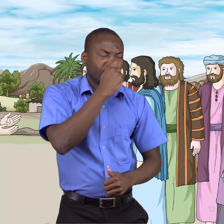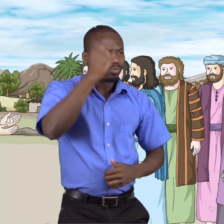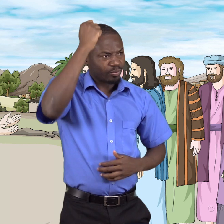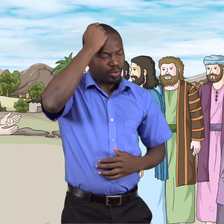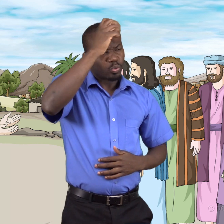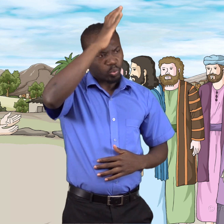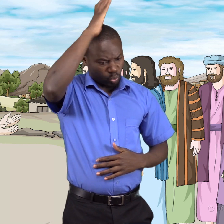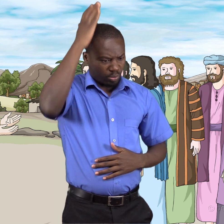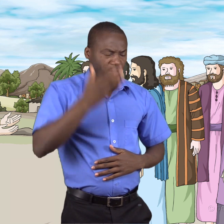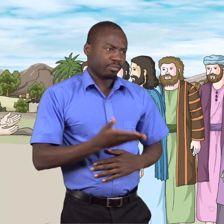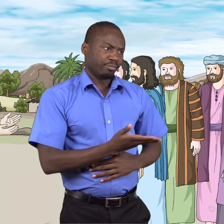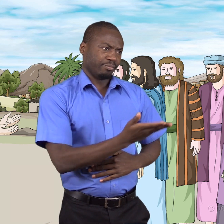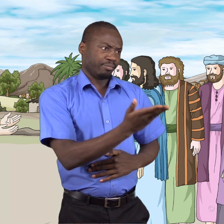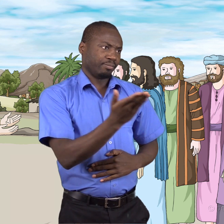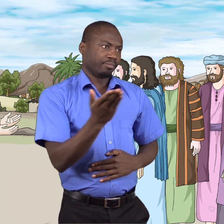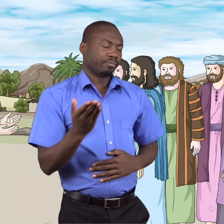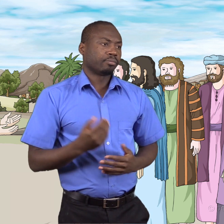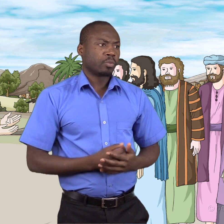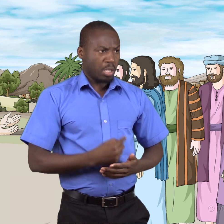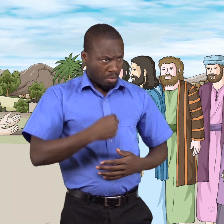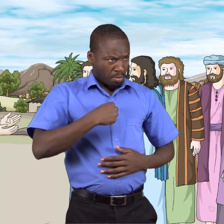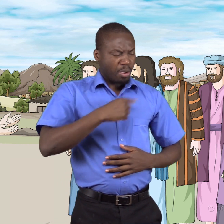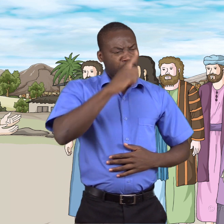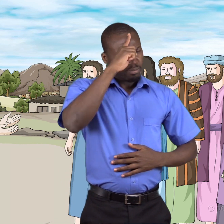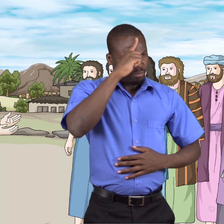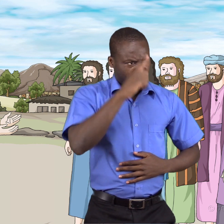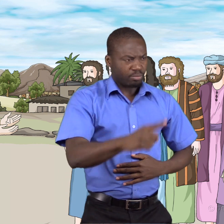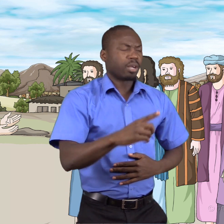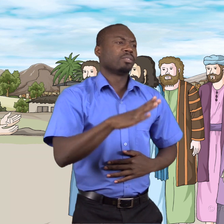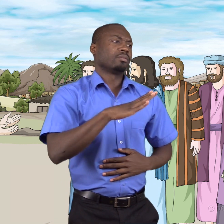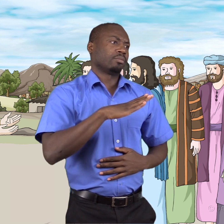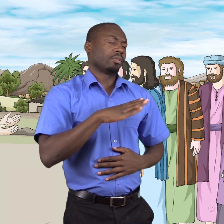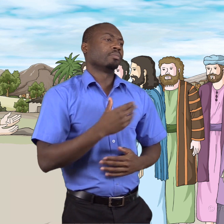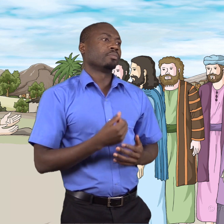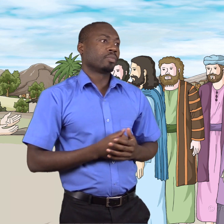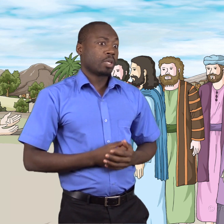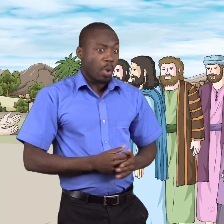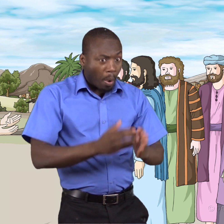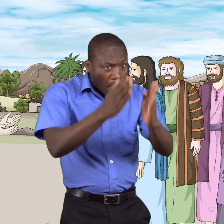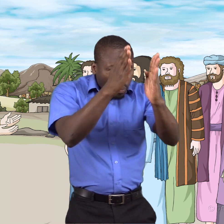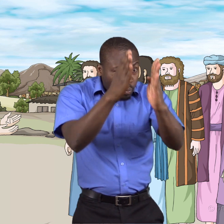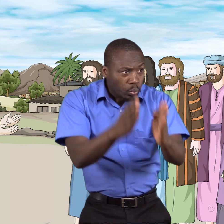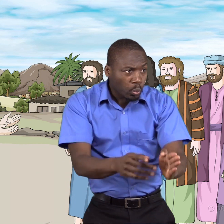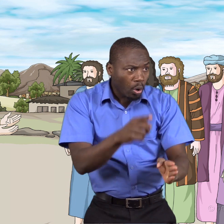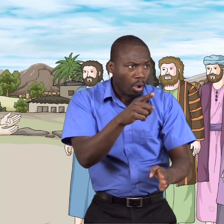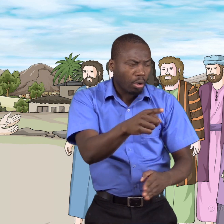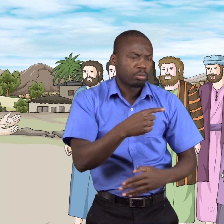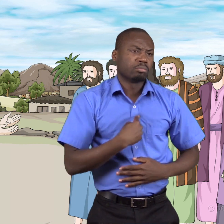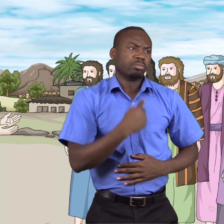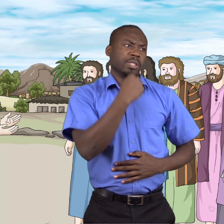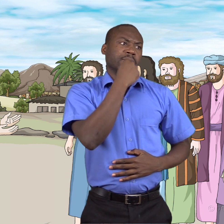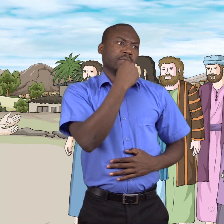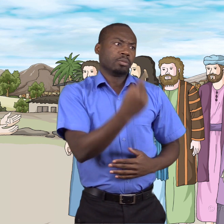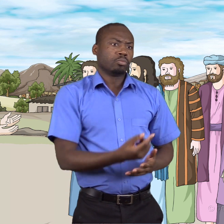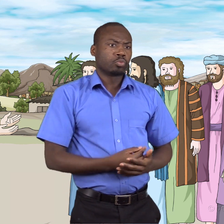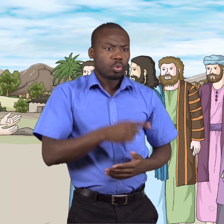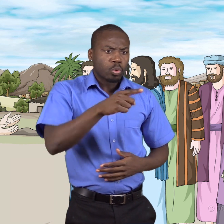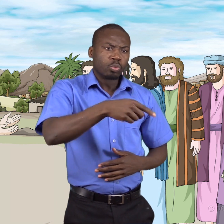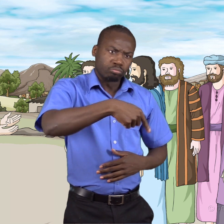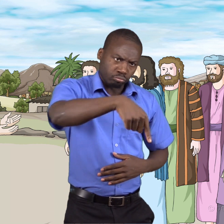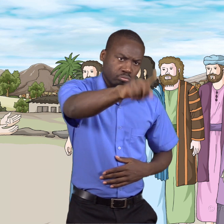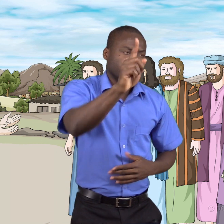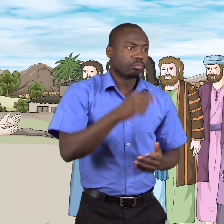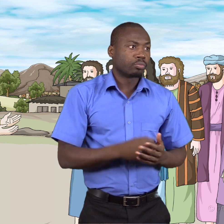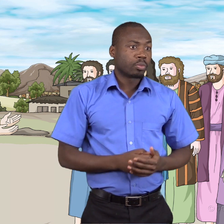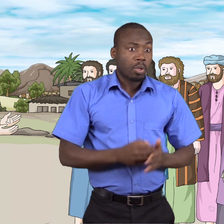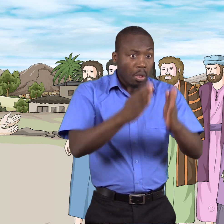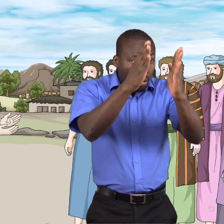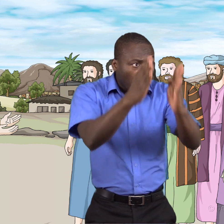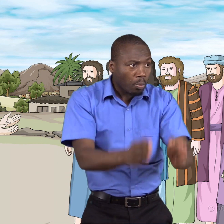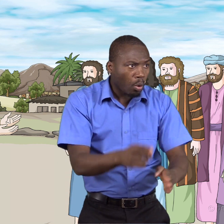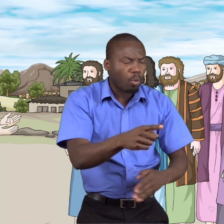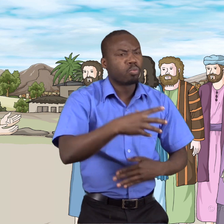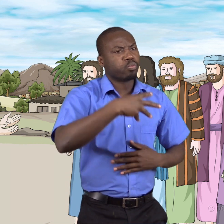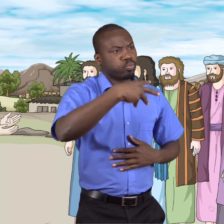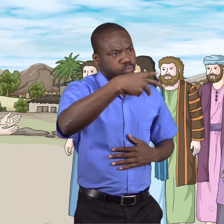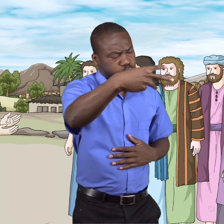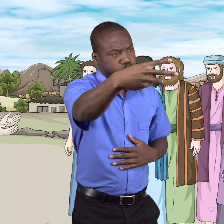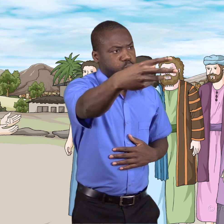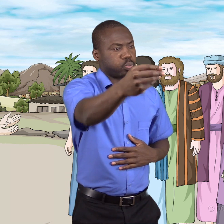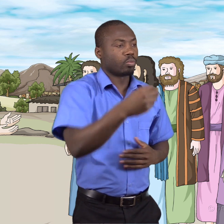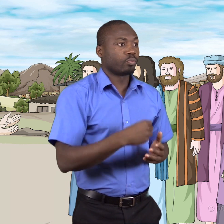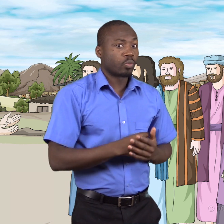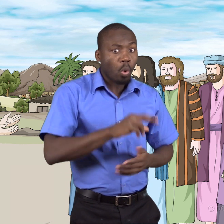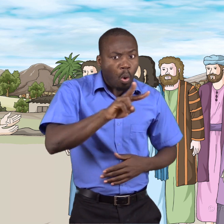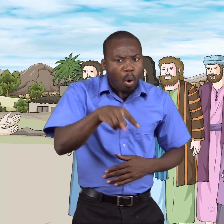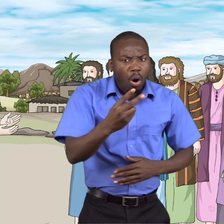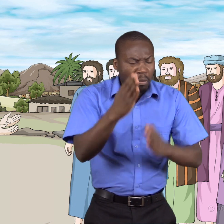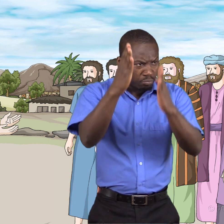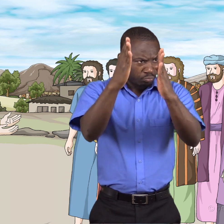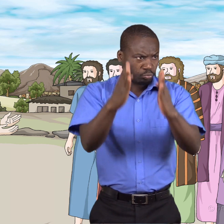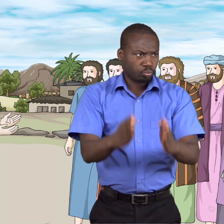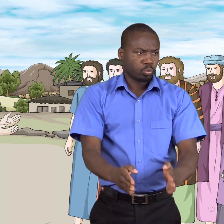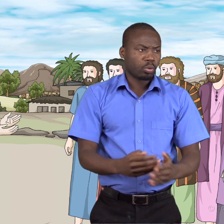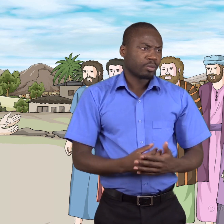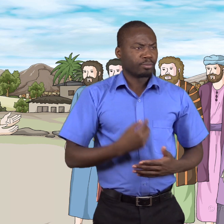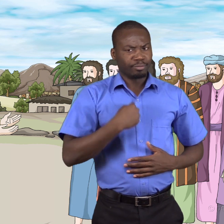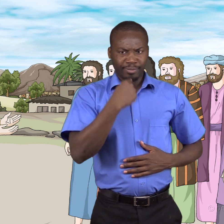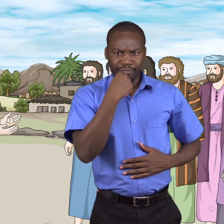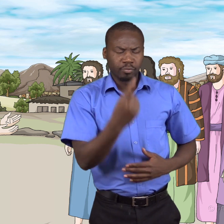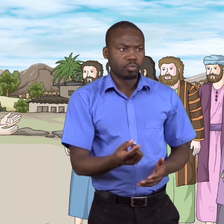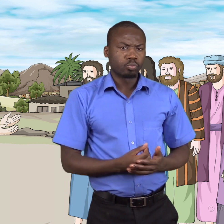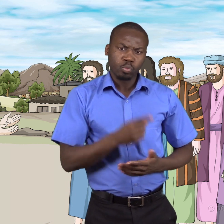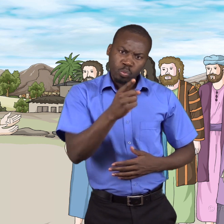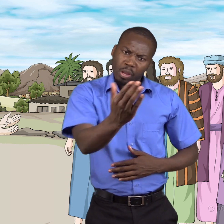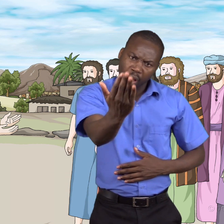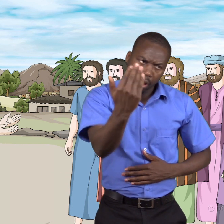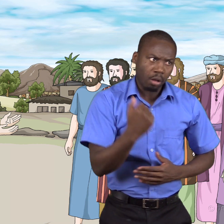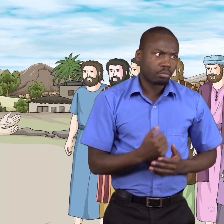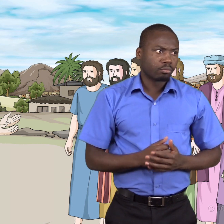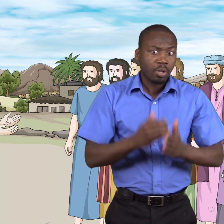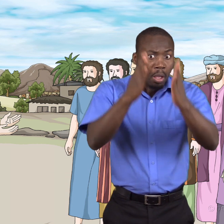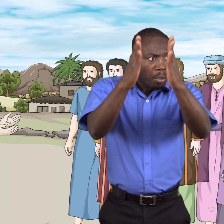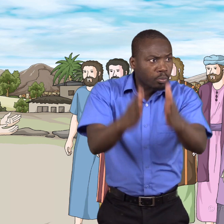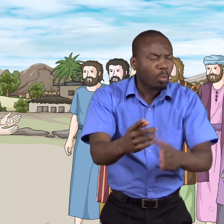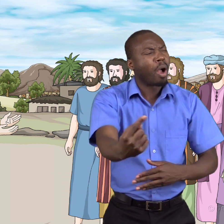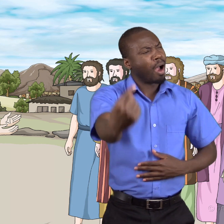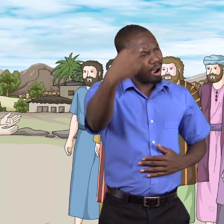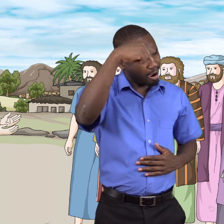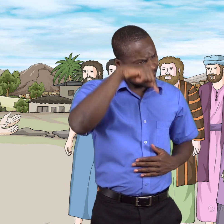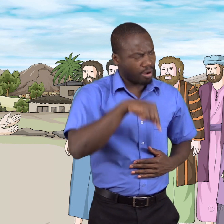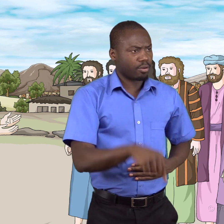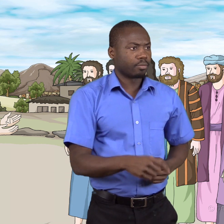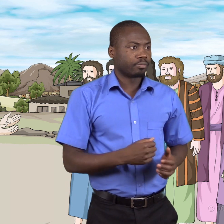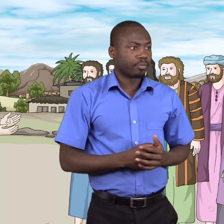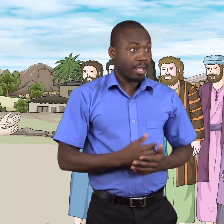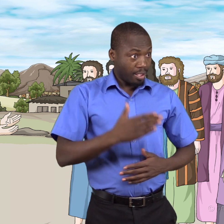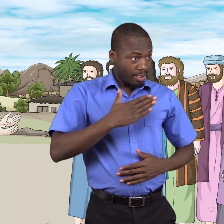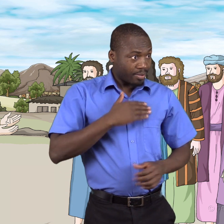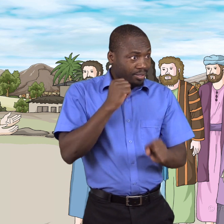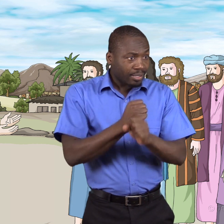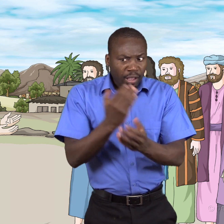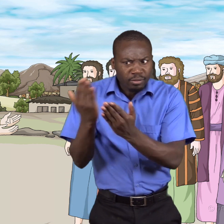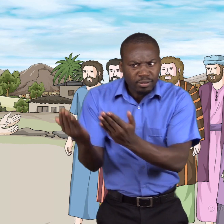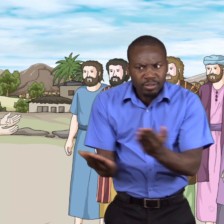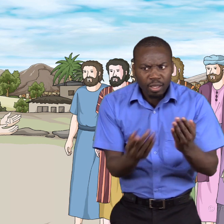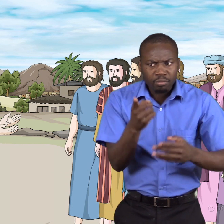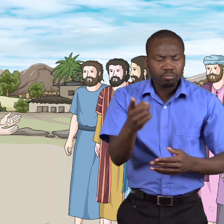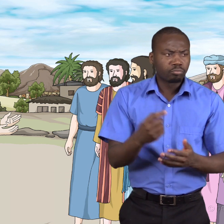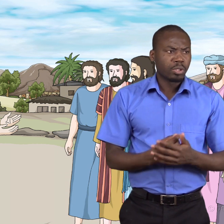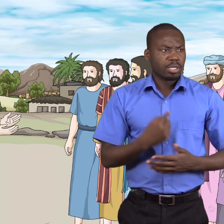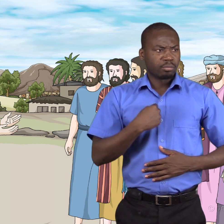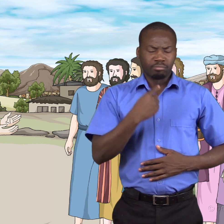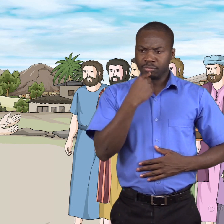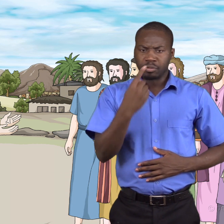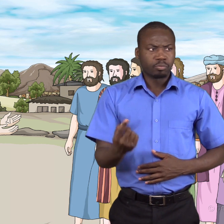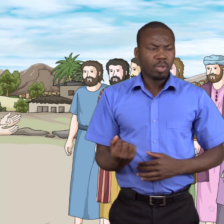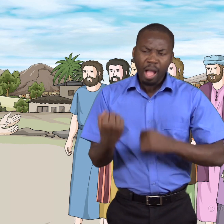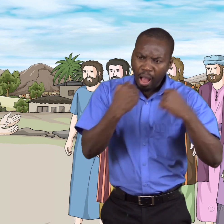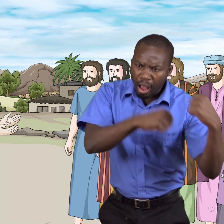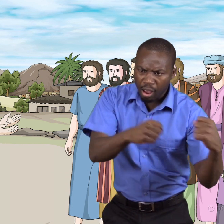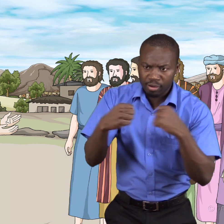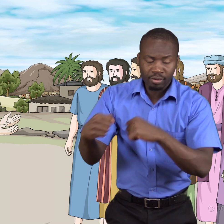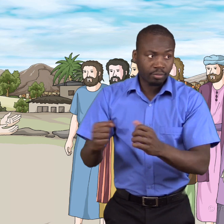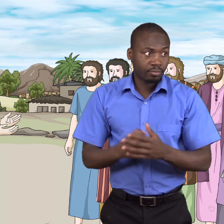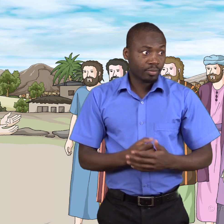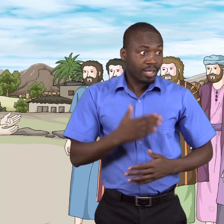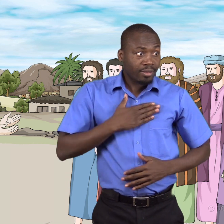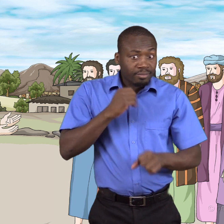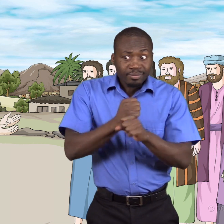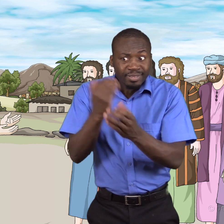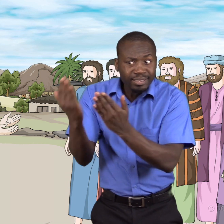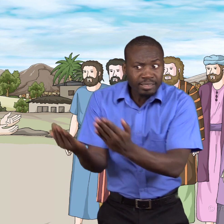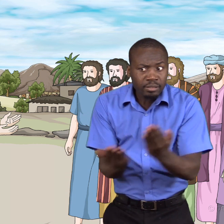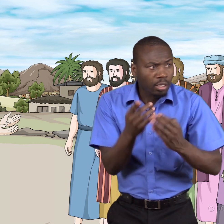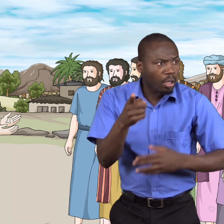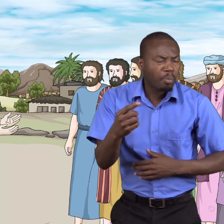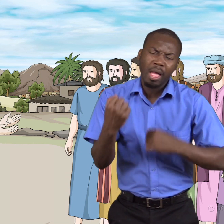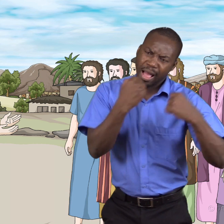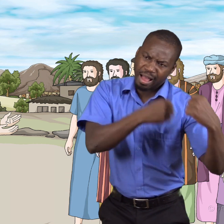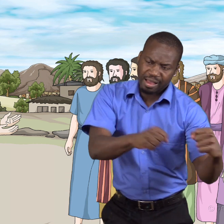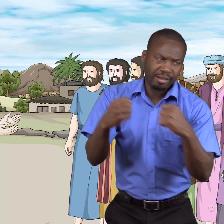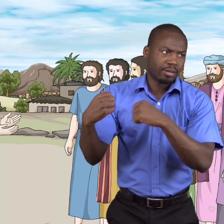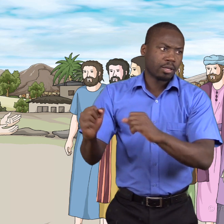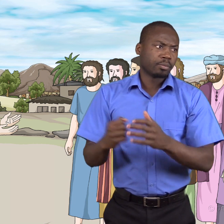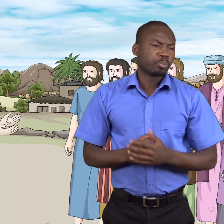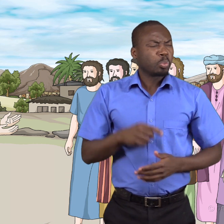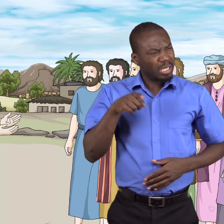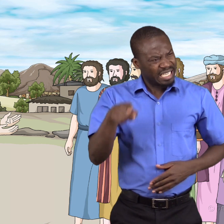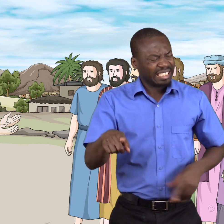For I myself am a man under authority, with soldiers under me.